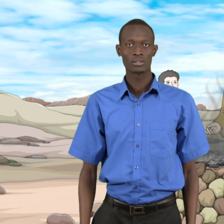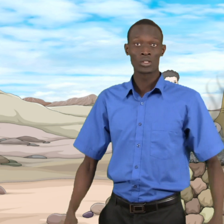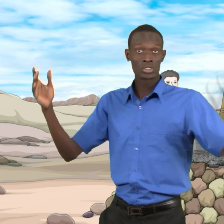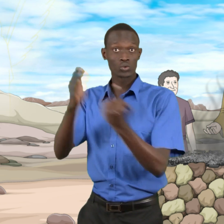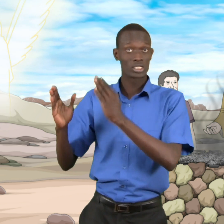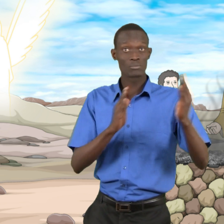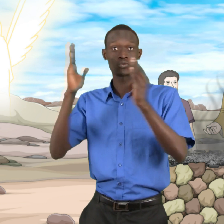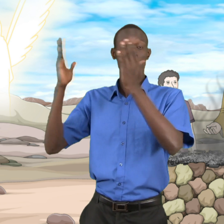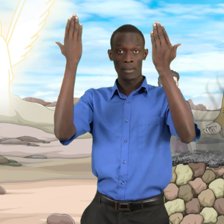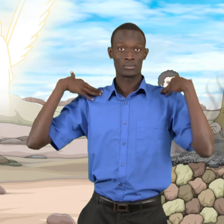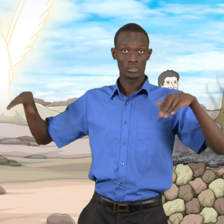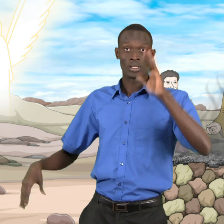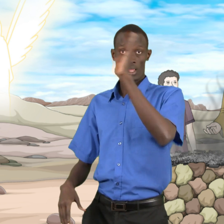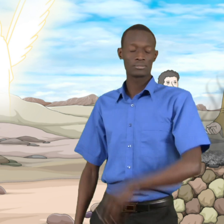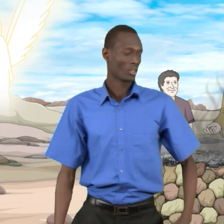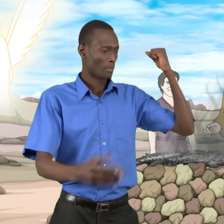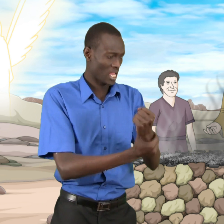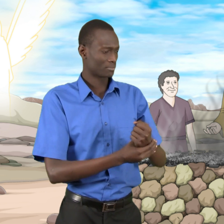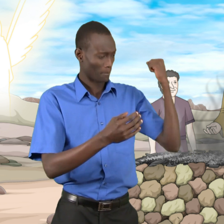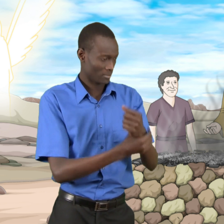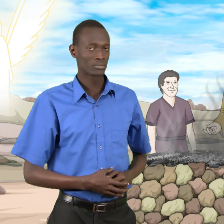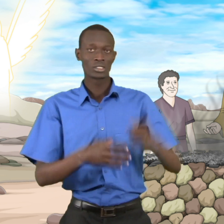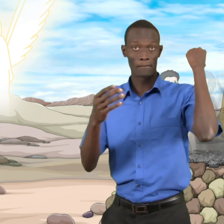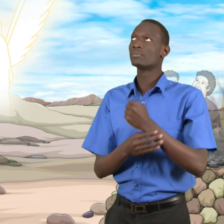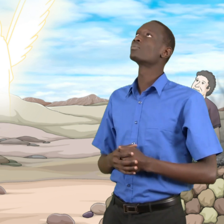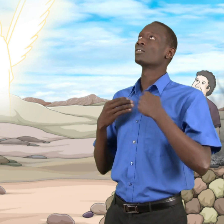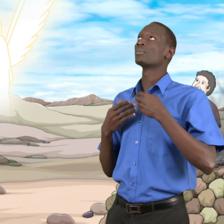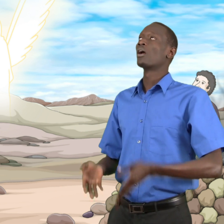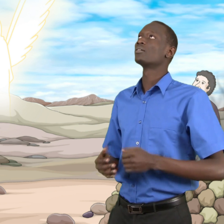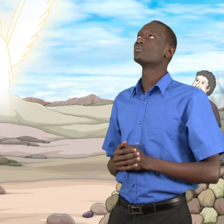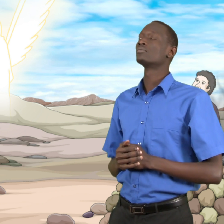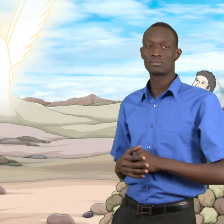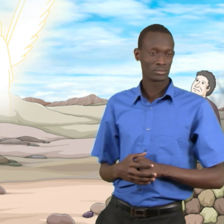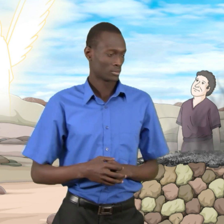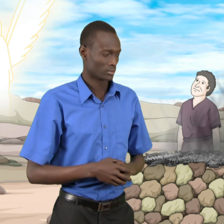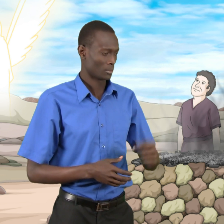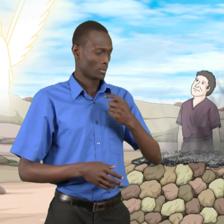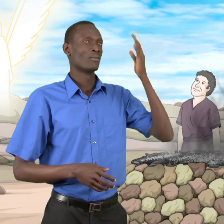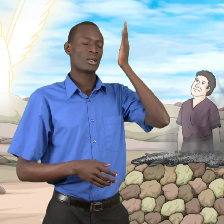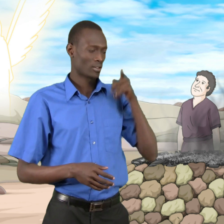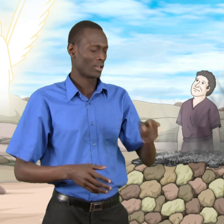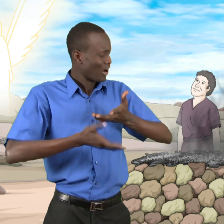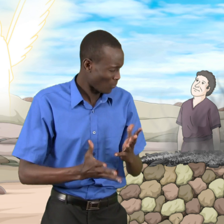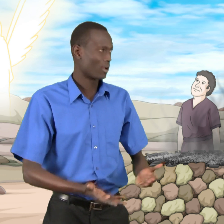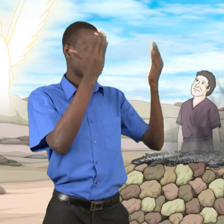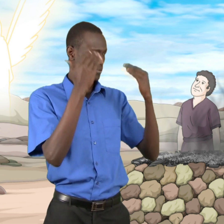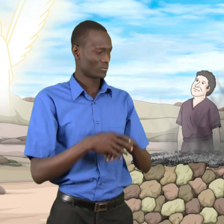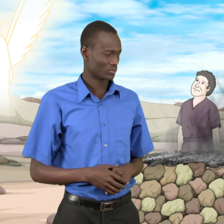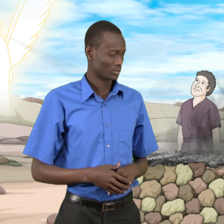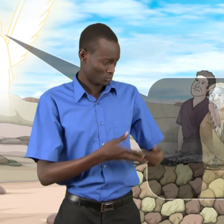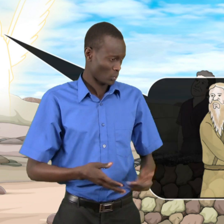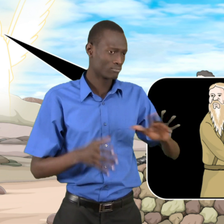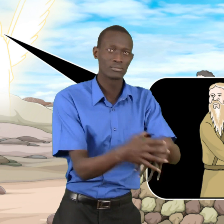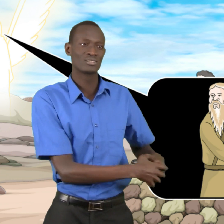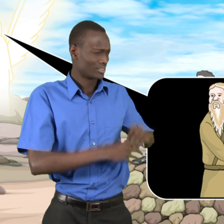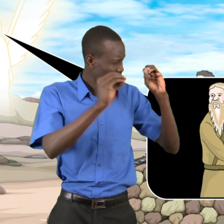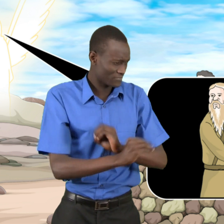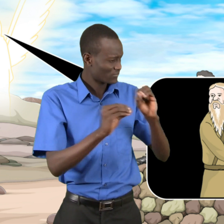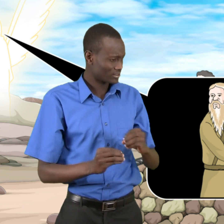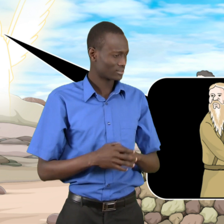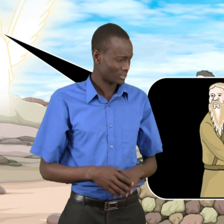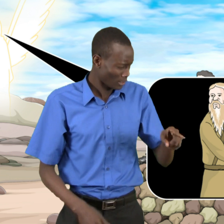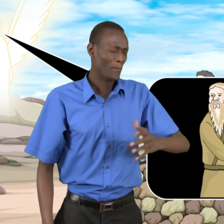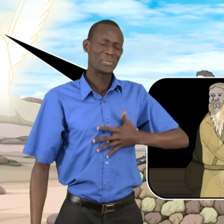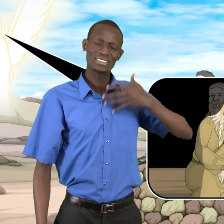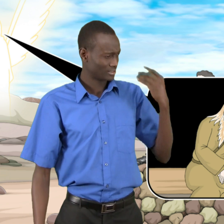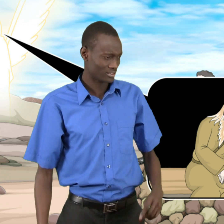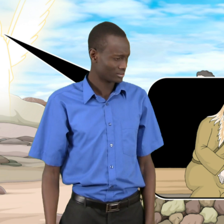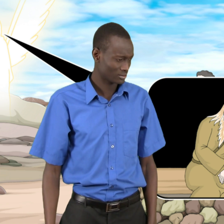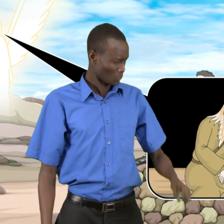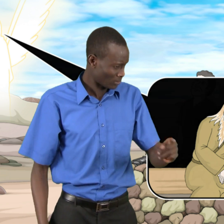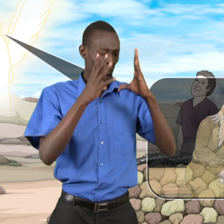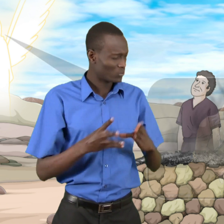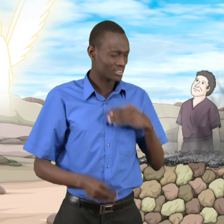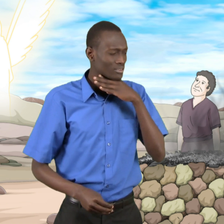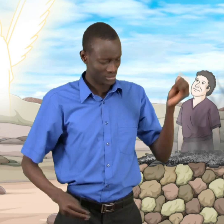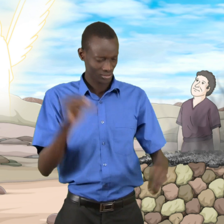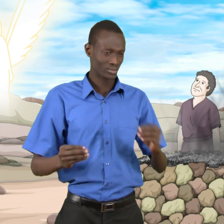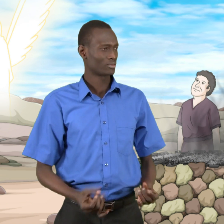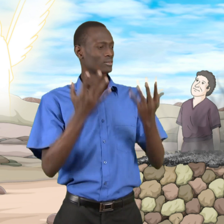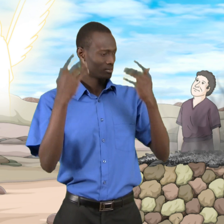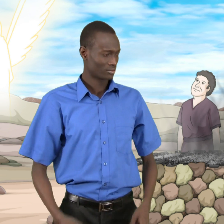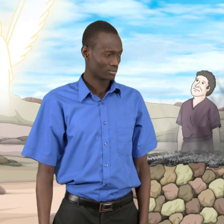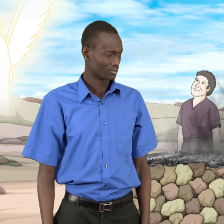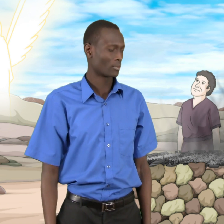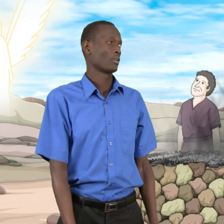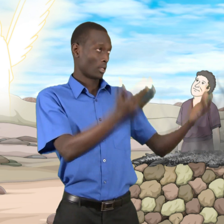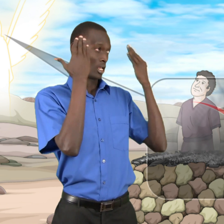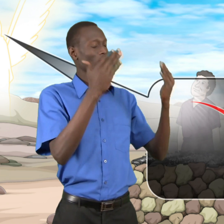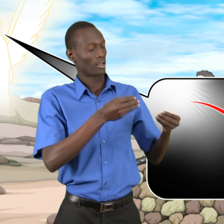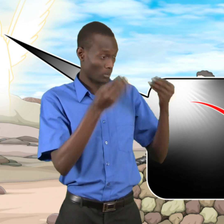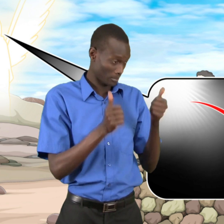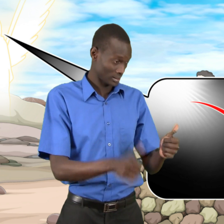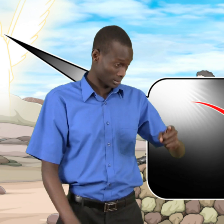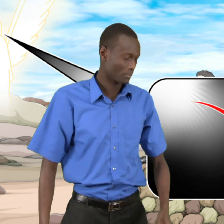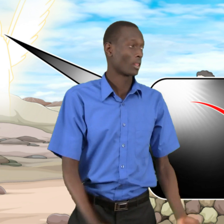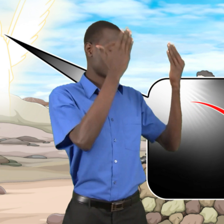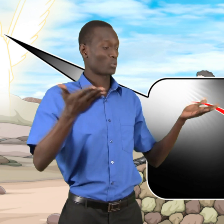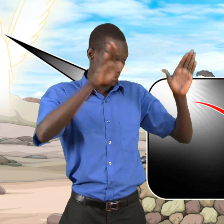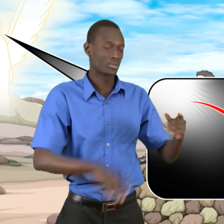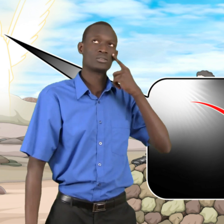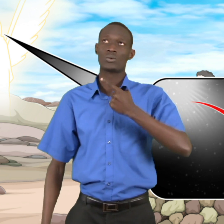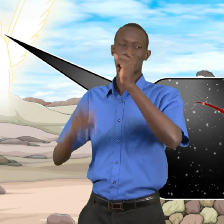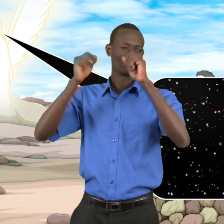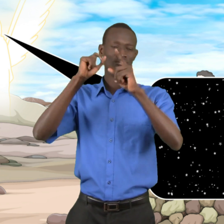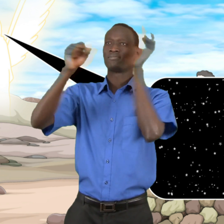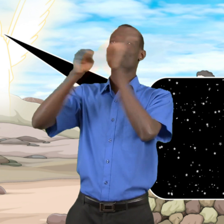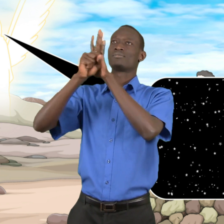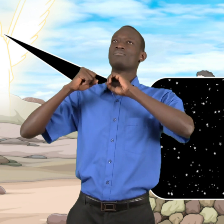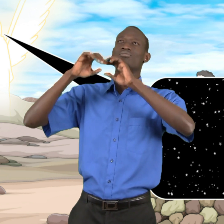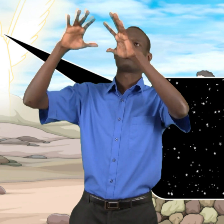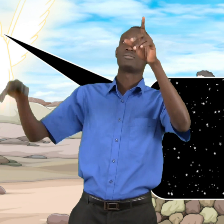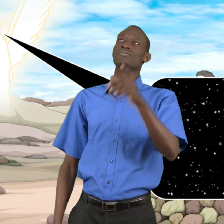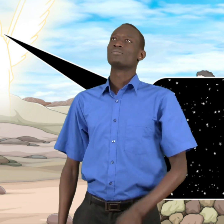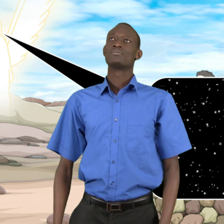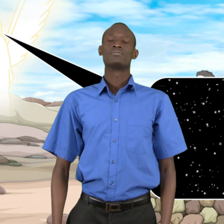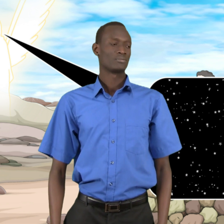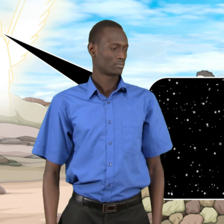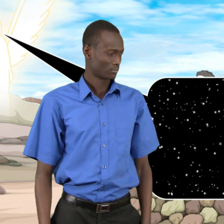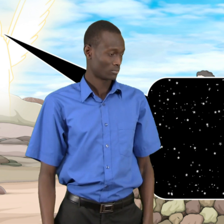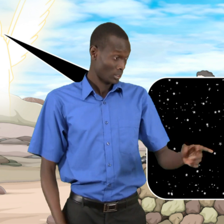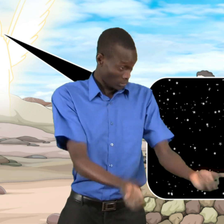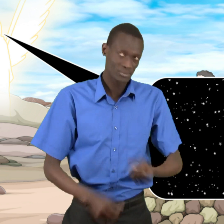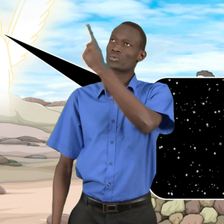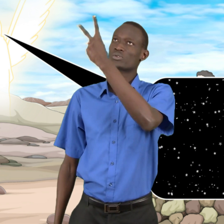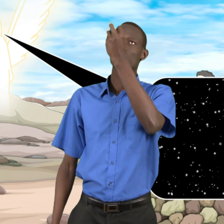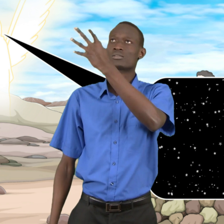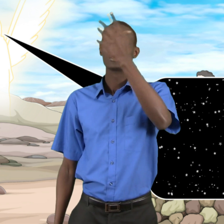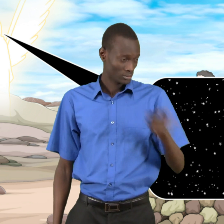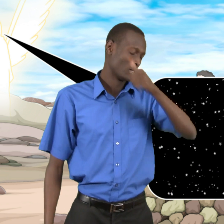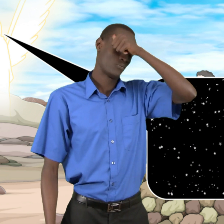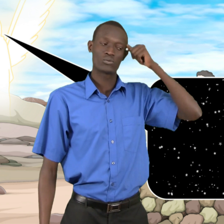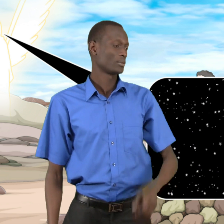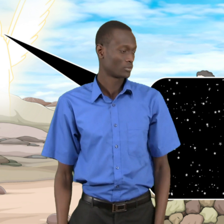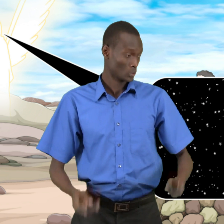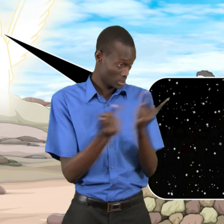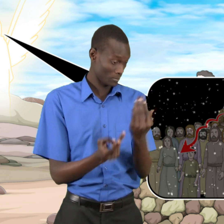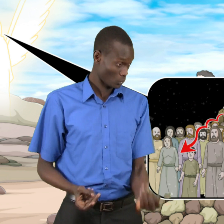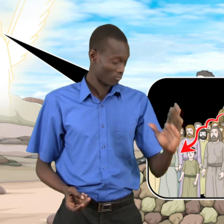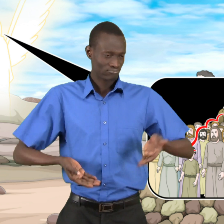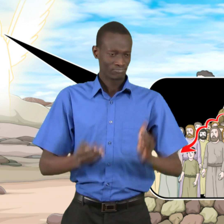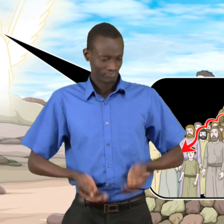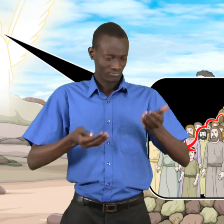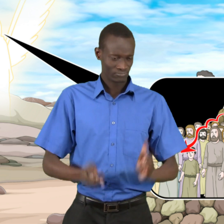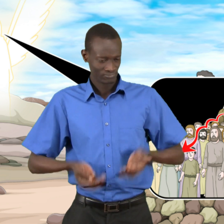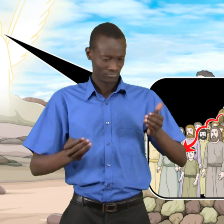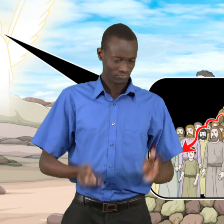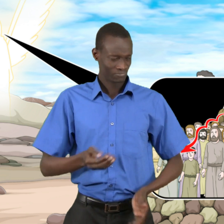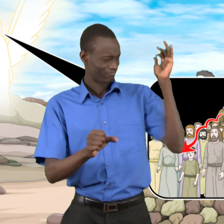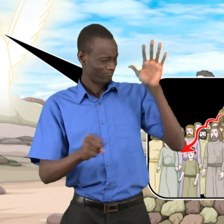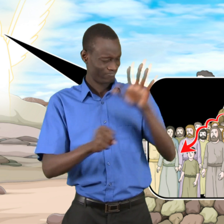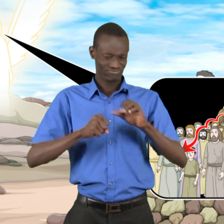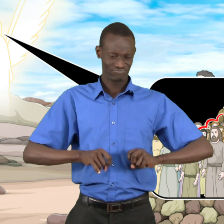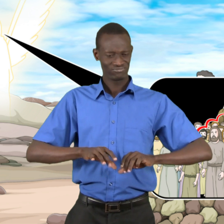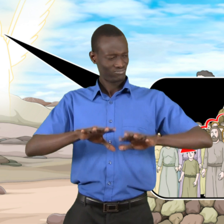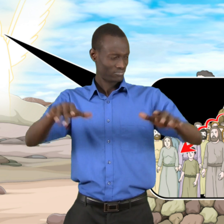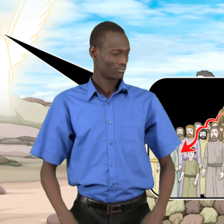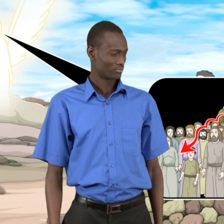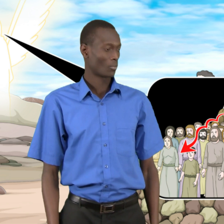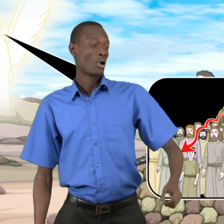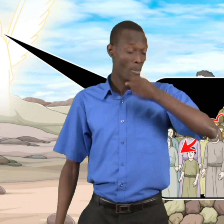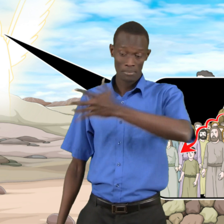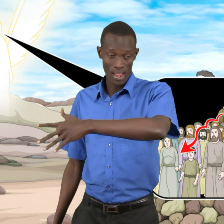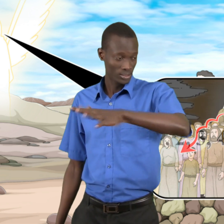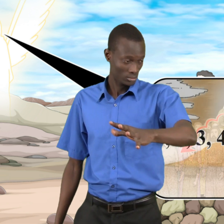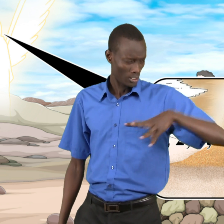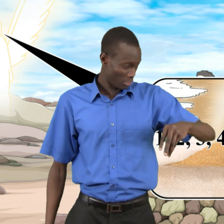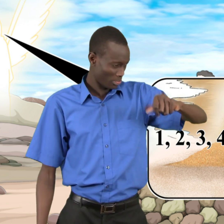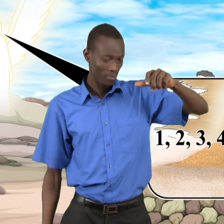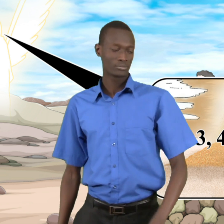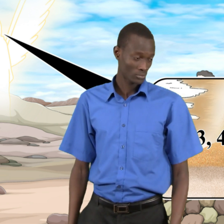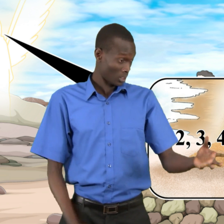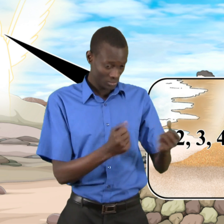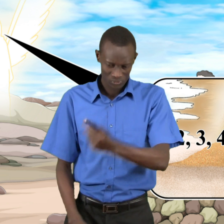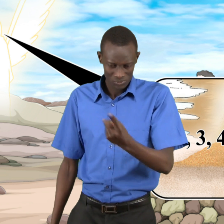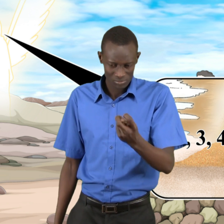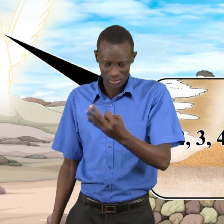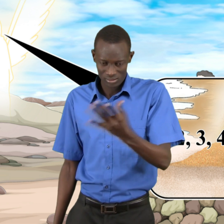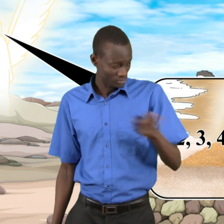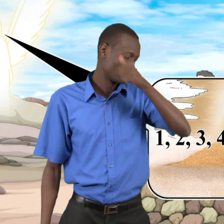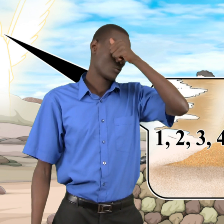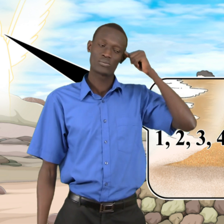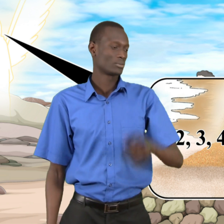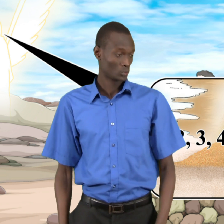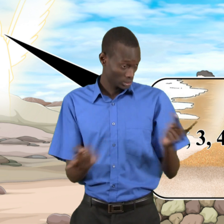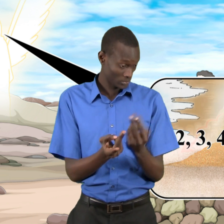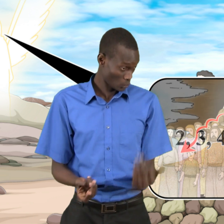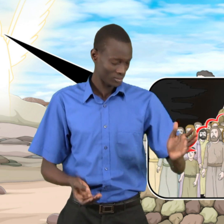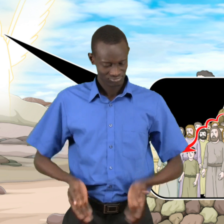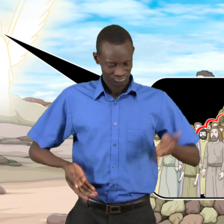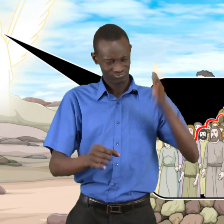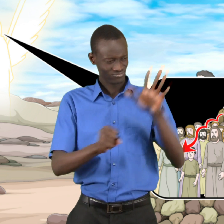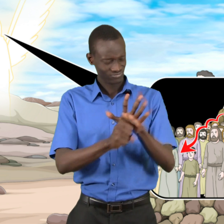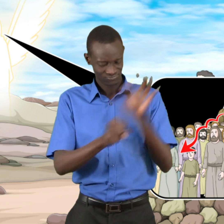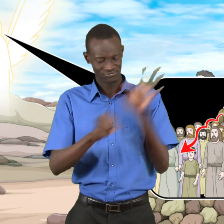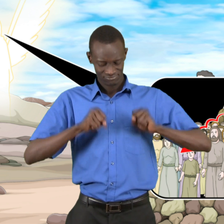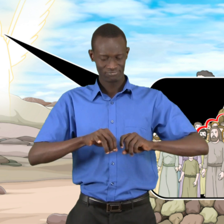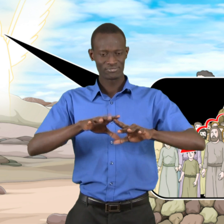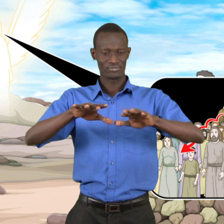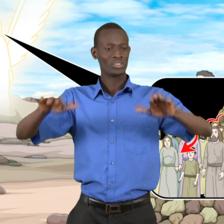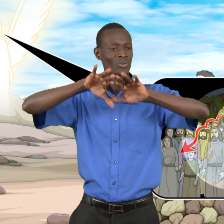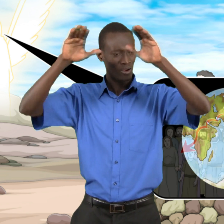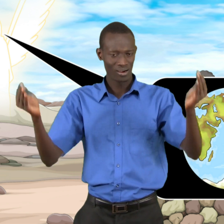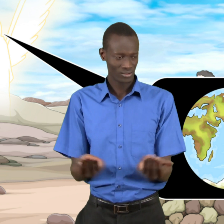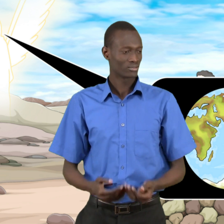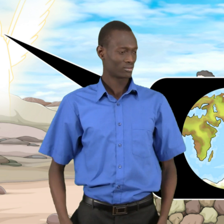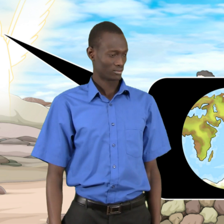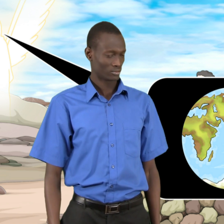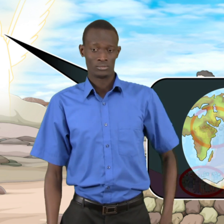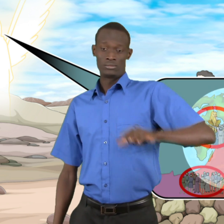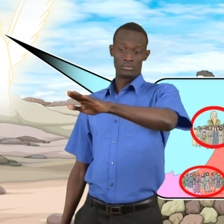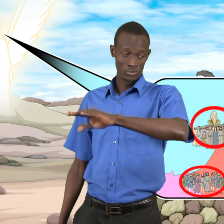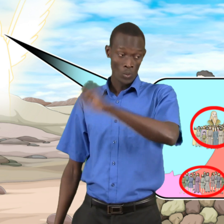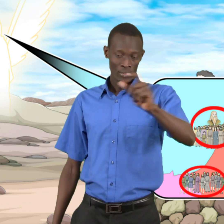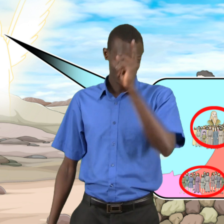And the angel of the LORD called to Abraham from heaven a second time, saying, “By Myself I have sworn, declares the LORD, that because you have done this and have not withheld your only son, I will surely bless you, and I will multiply your descendants like the stars in the sky and the sand on the seashore.